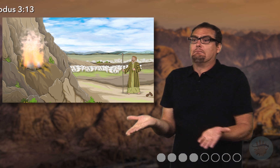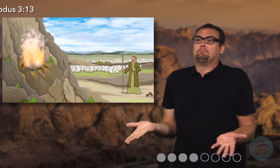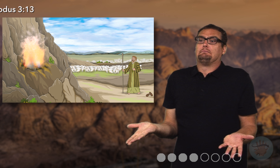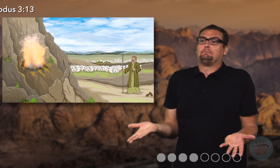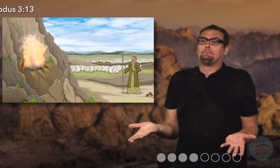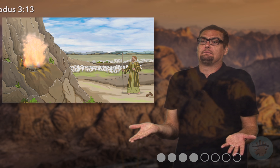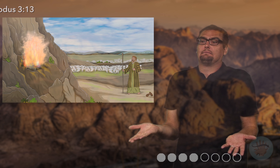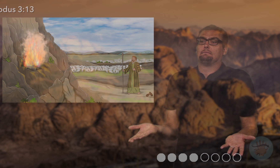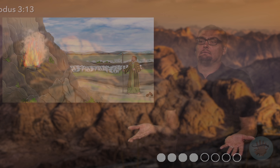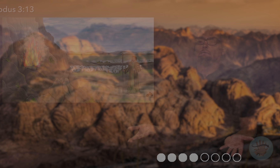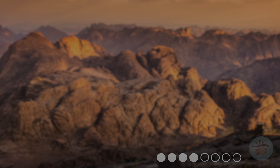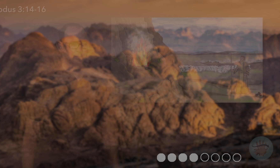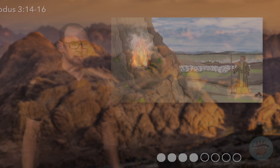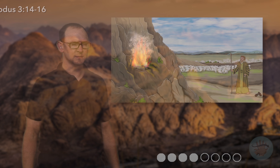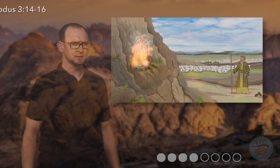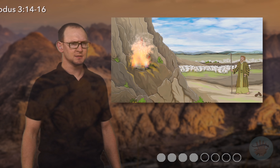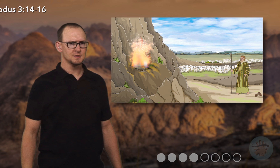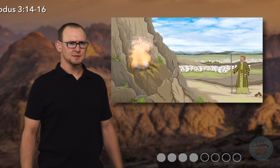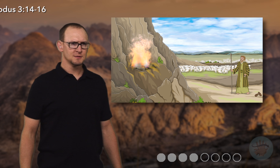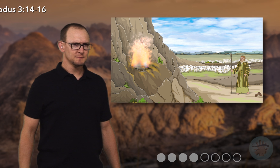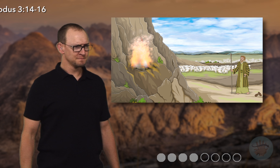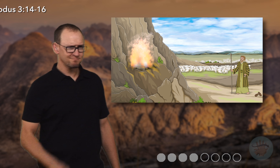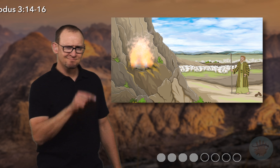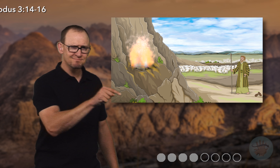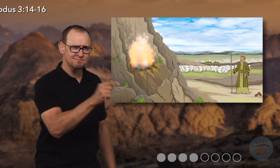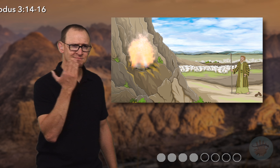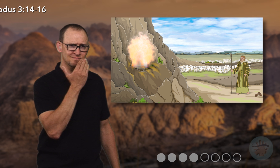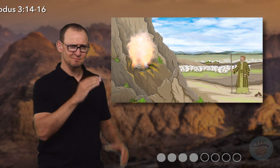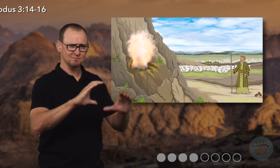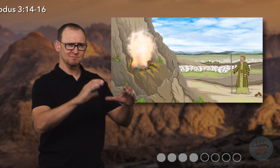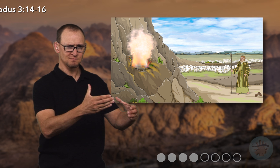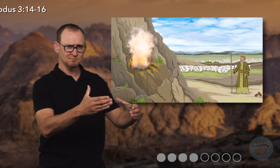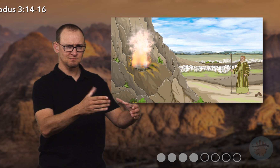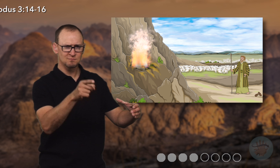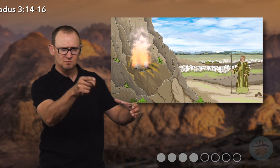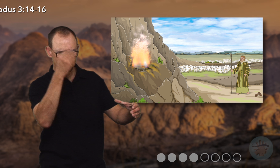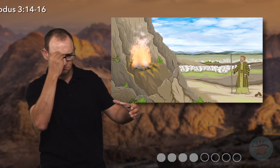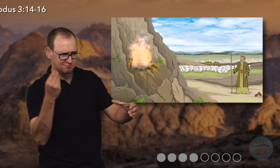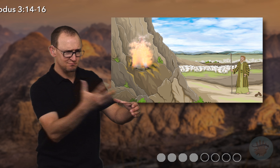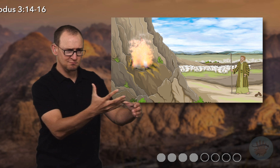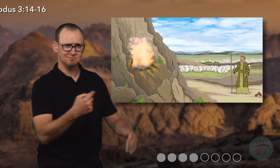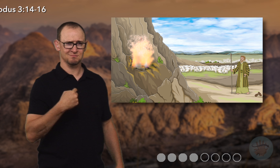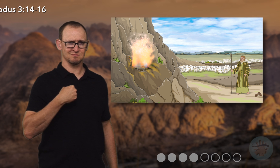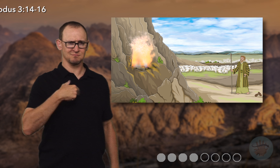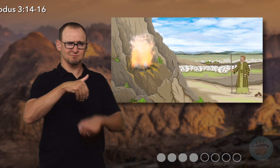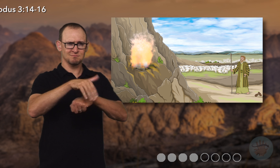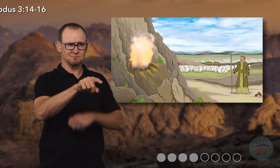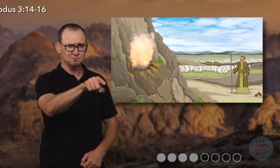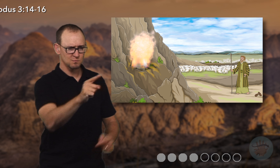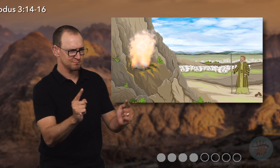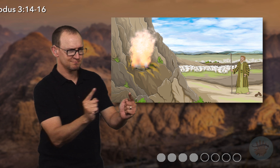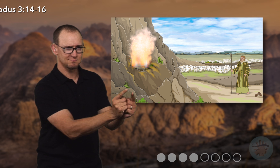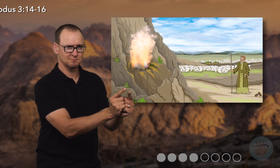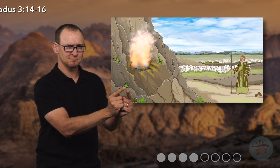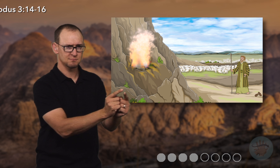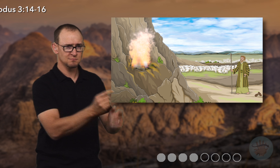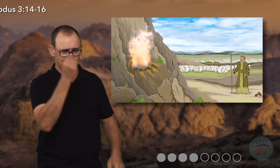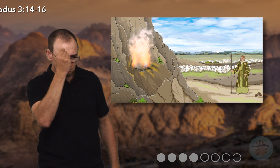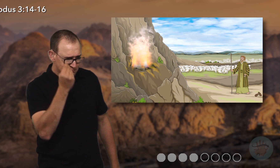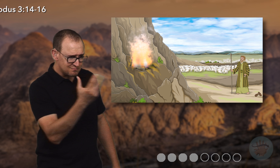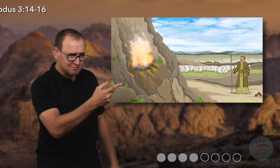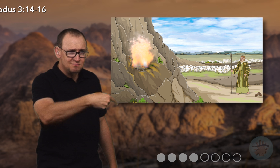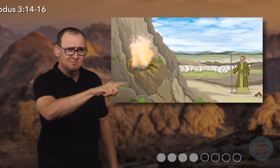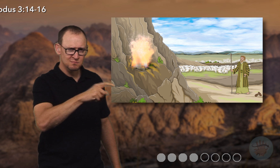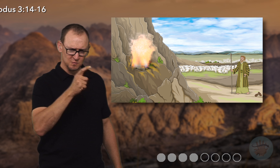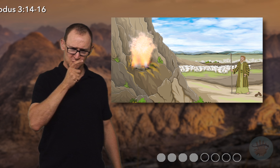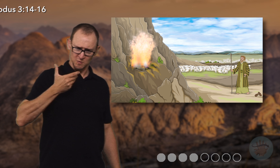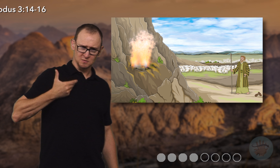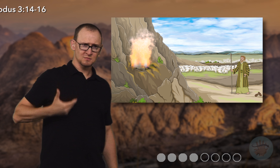God said to Moses, “I AM WHO I AM.